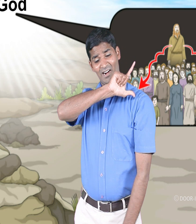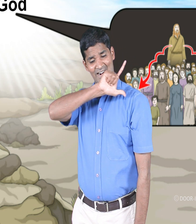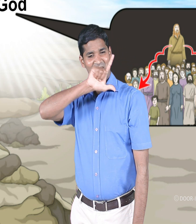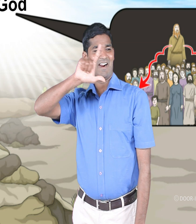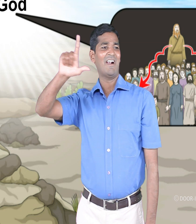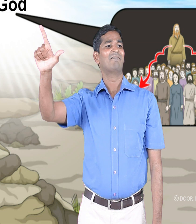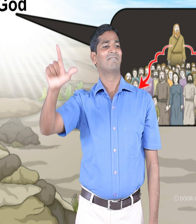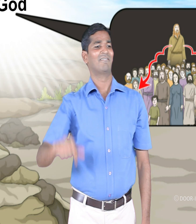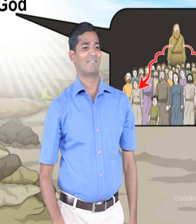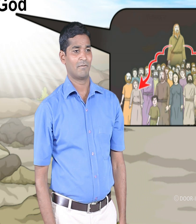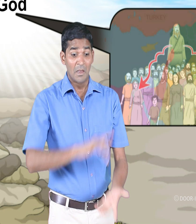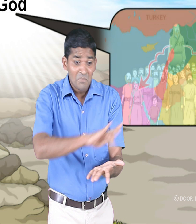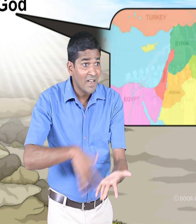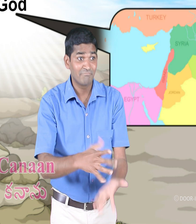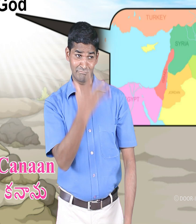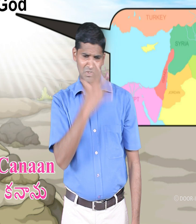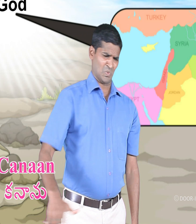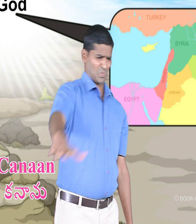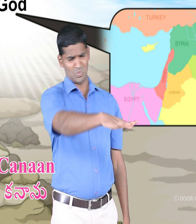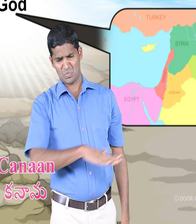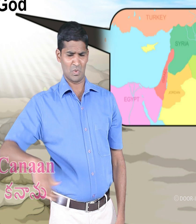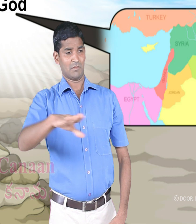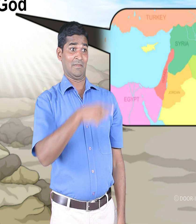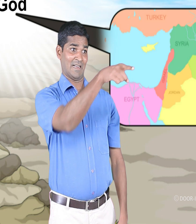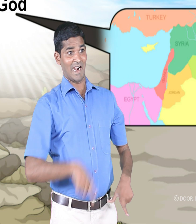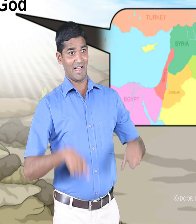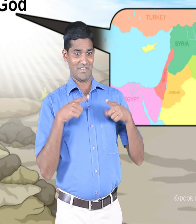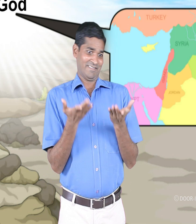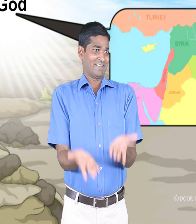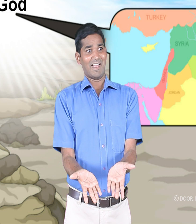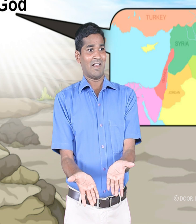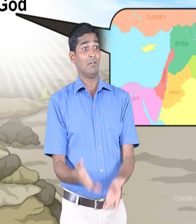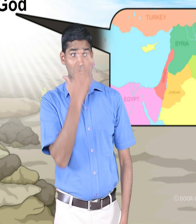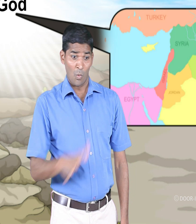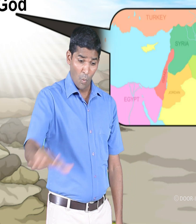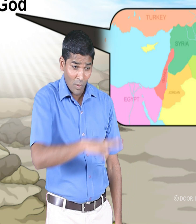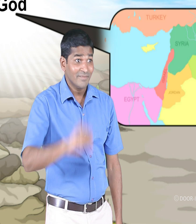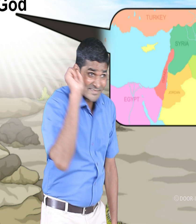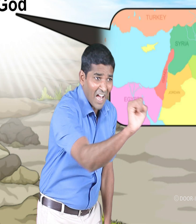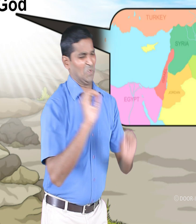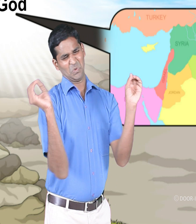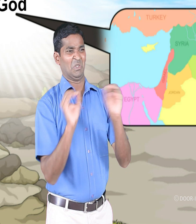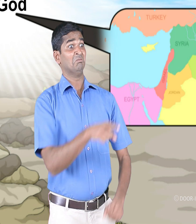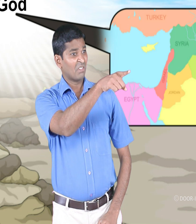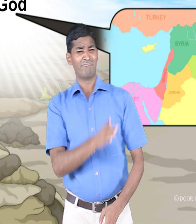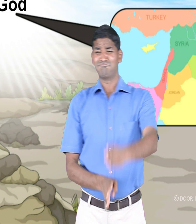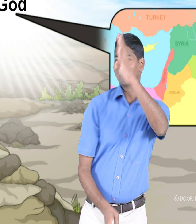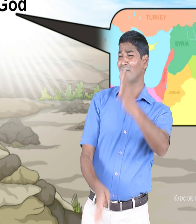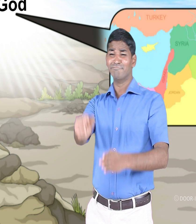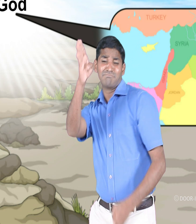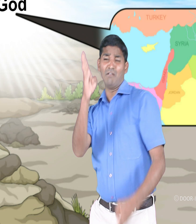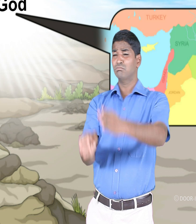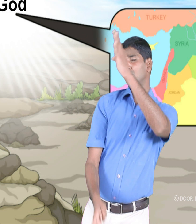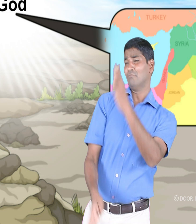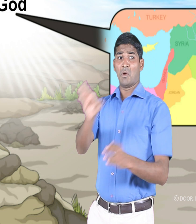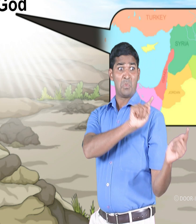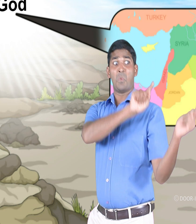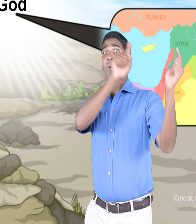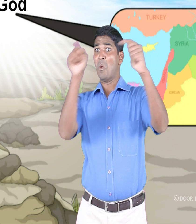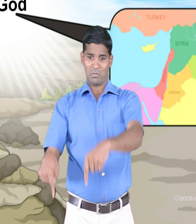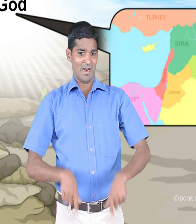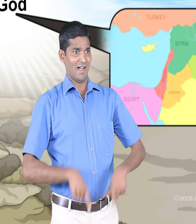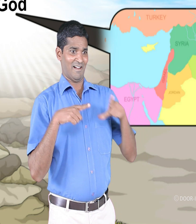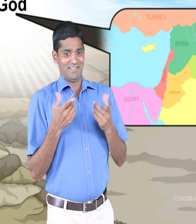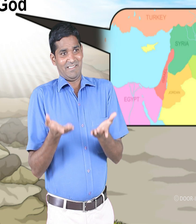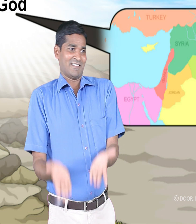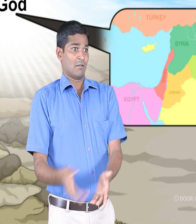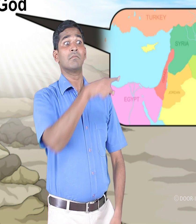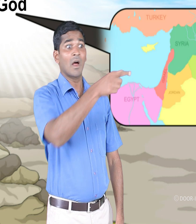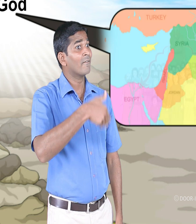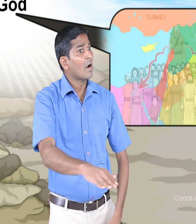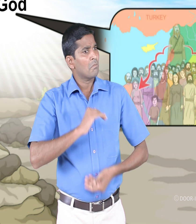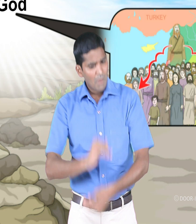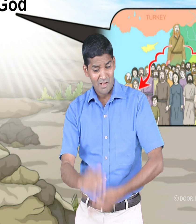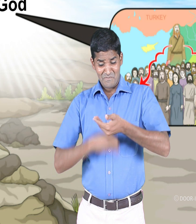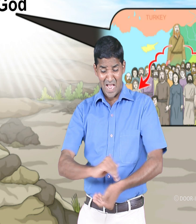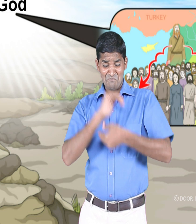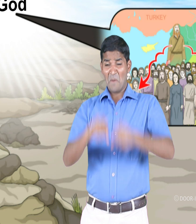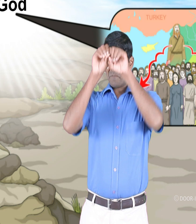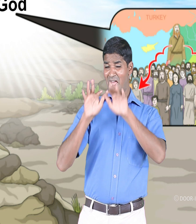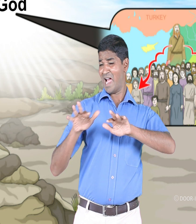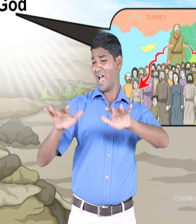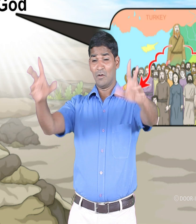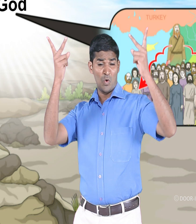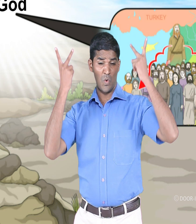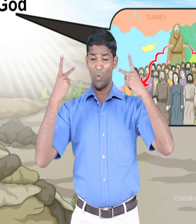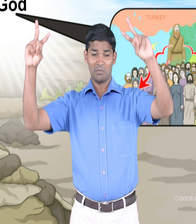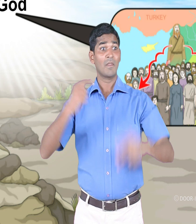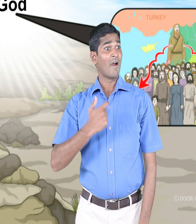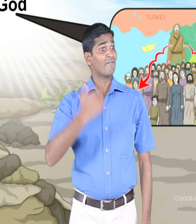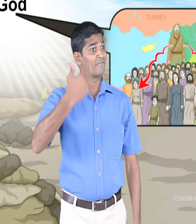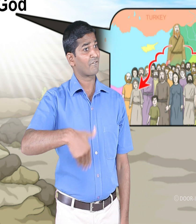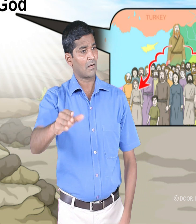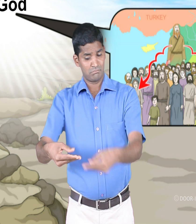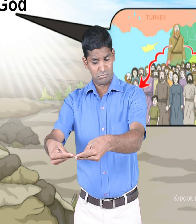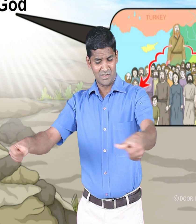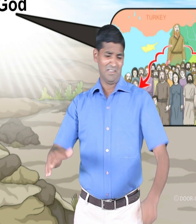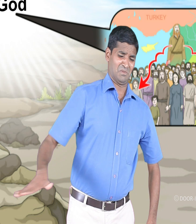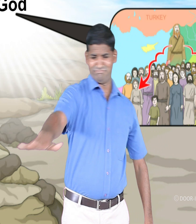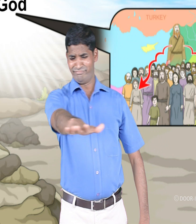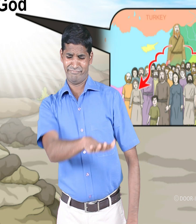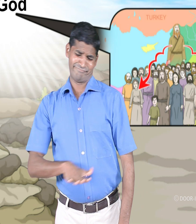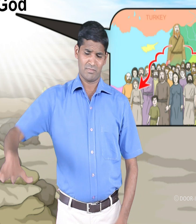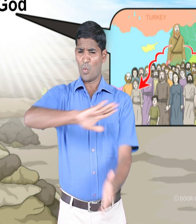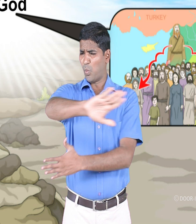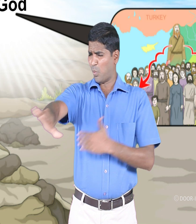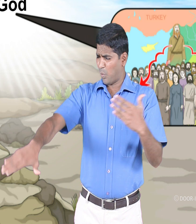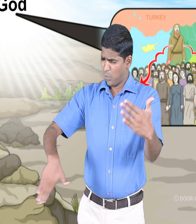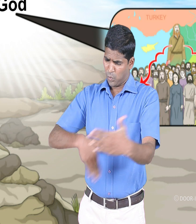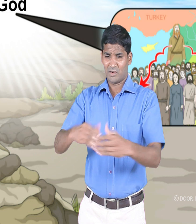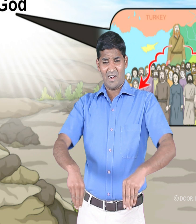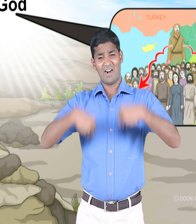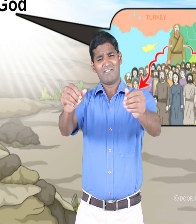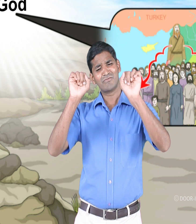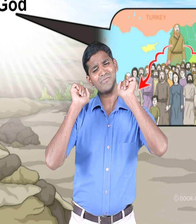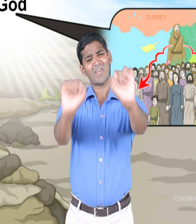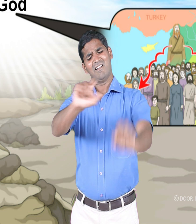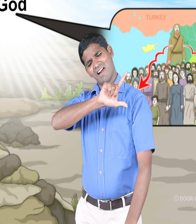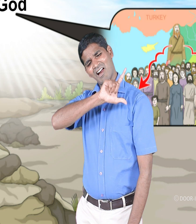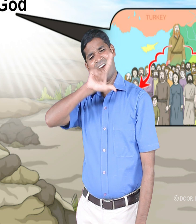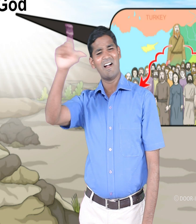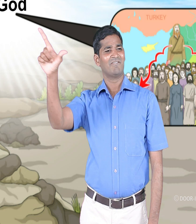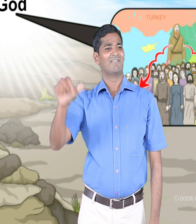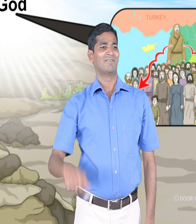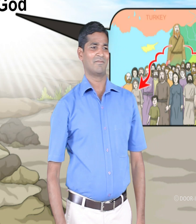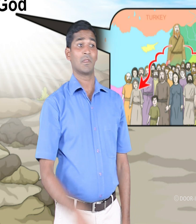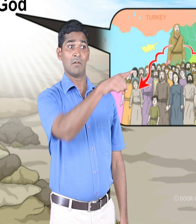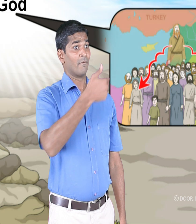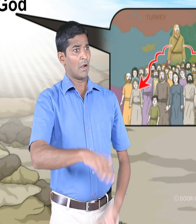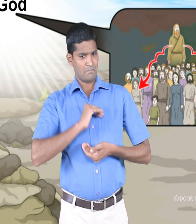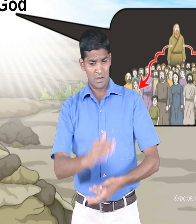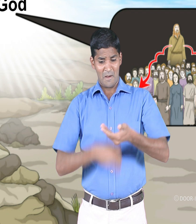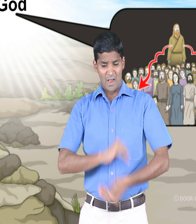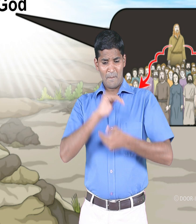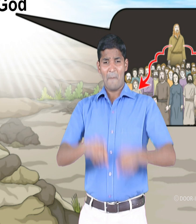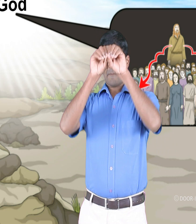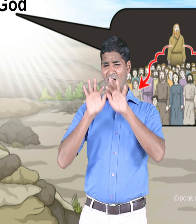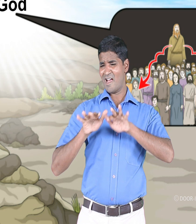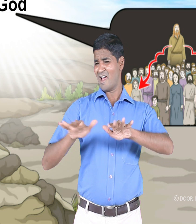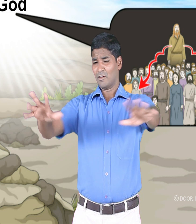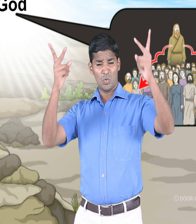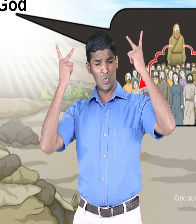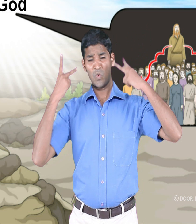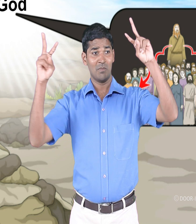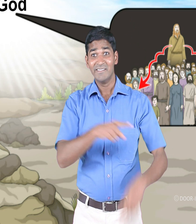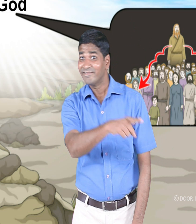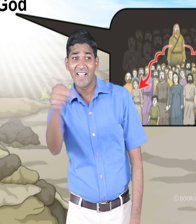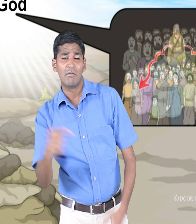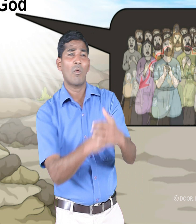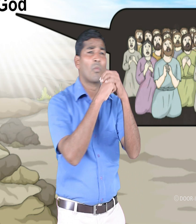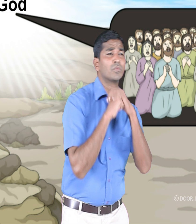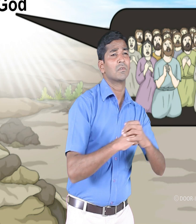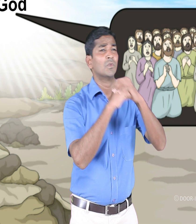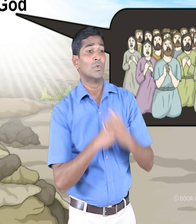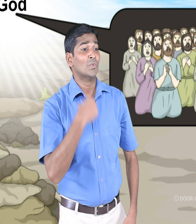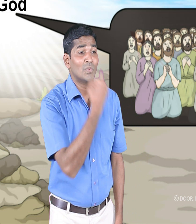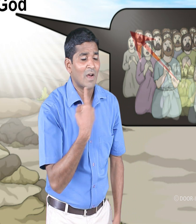And to you and your descendants I will give the land where you are residing—all the land of Canaan—as an eternal possession;